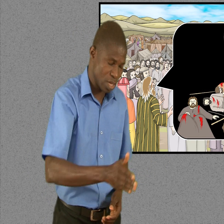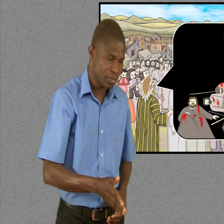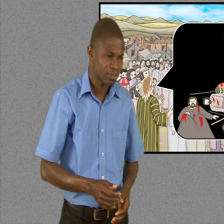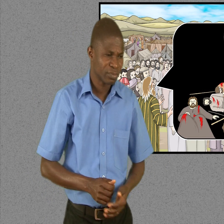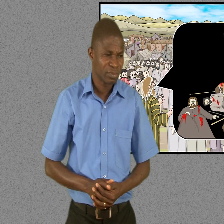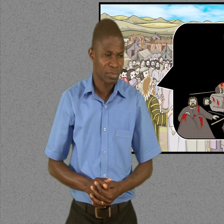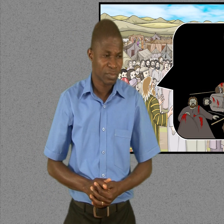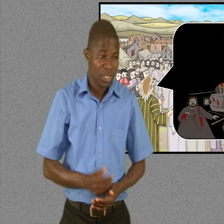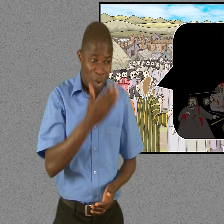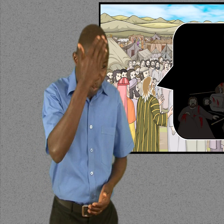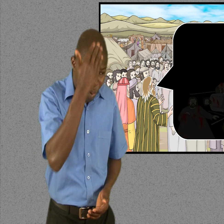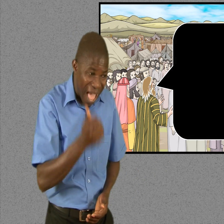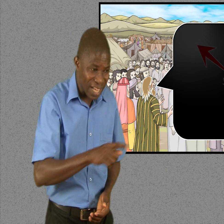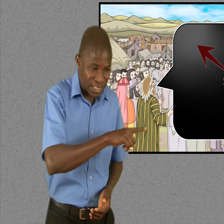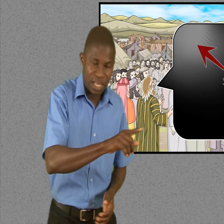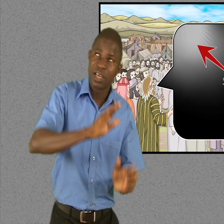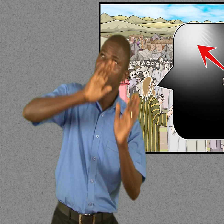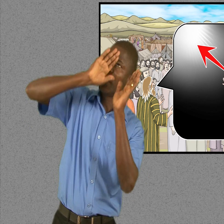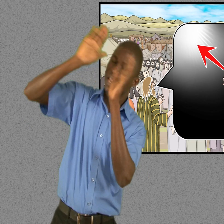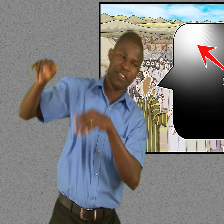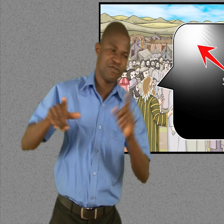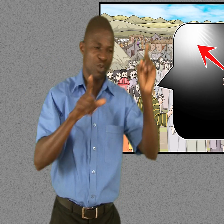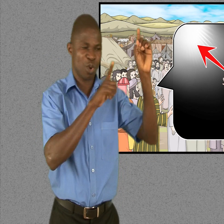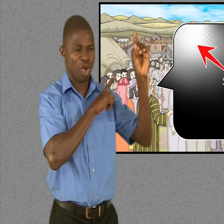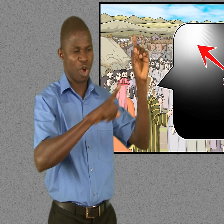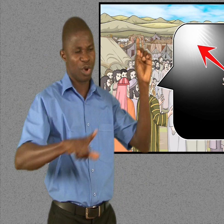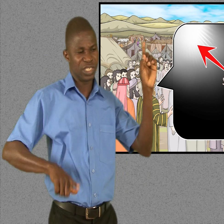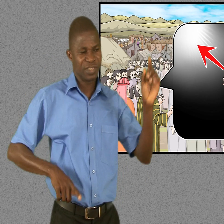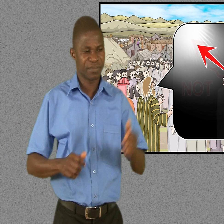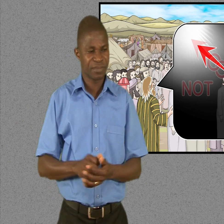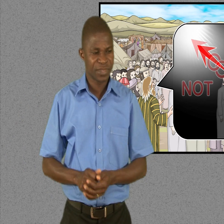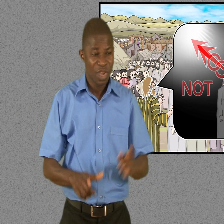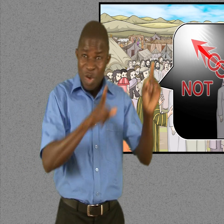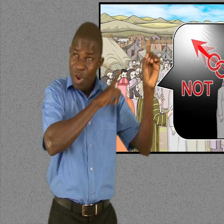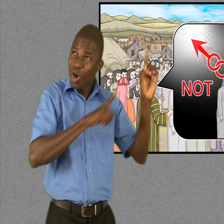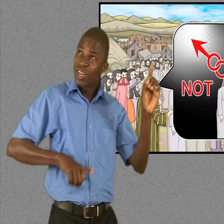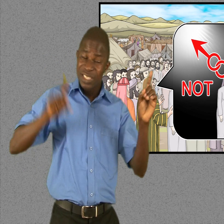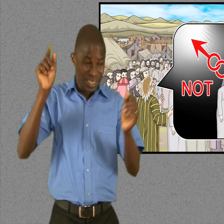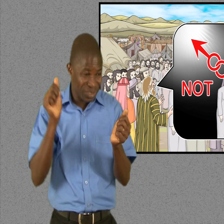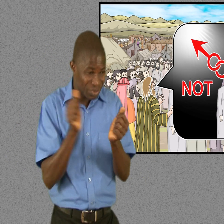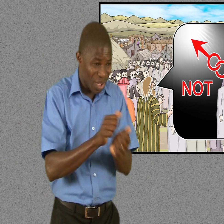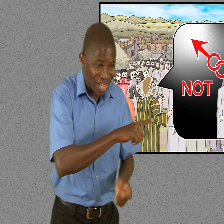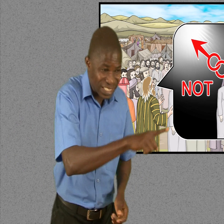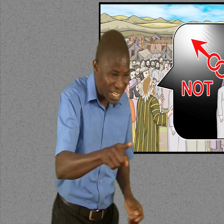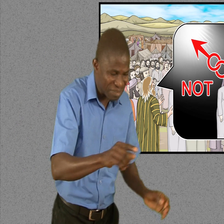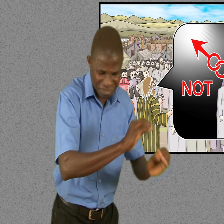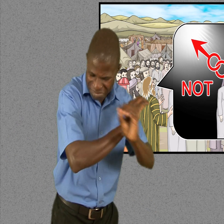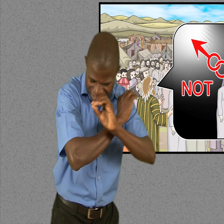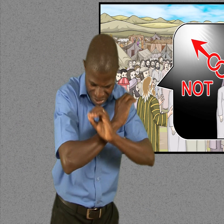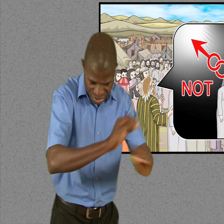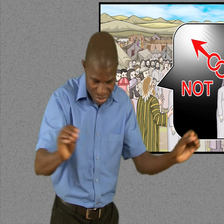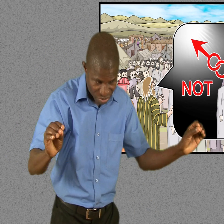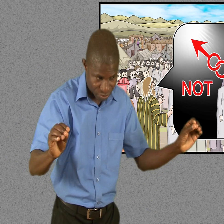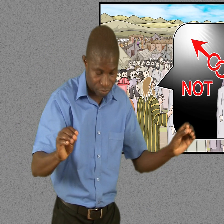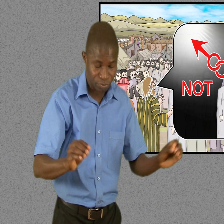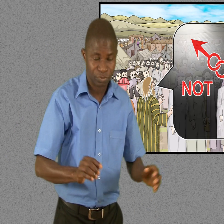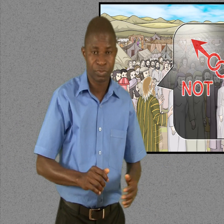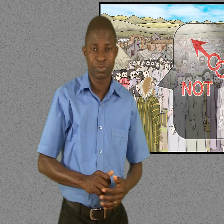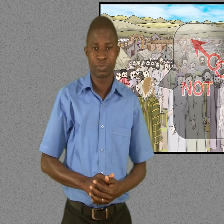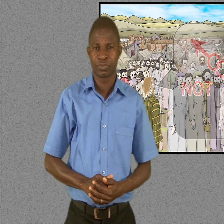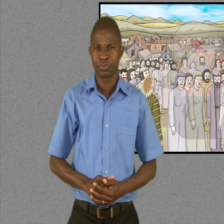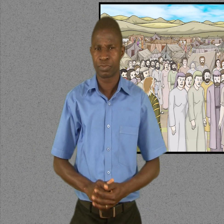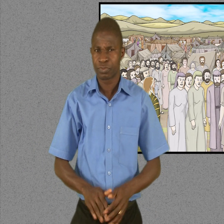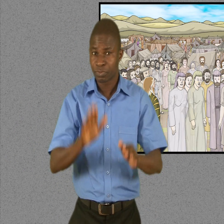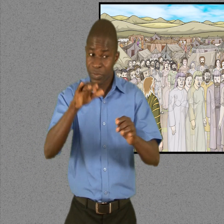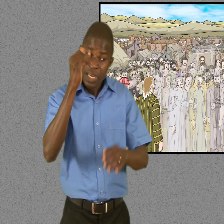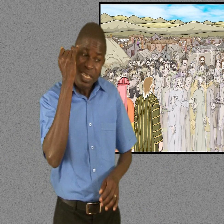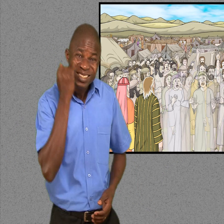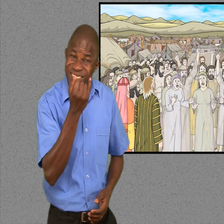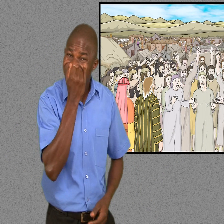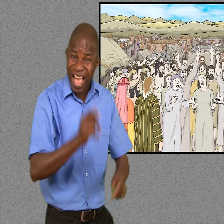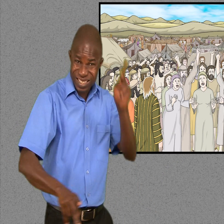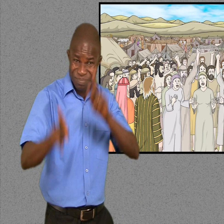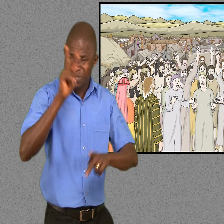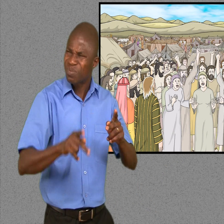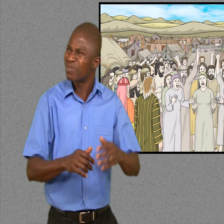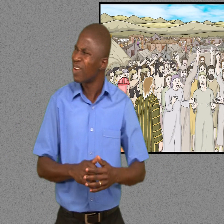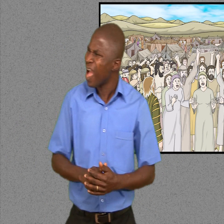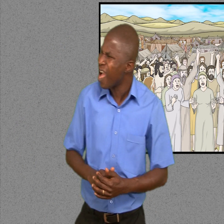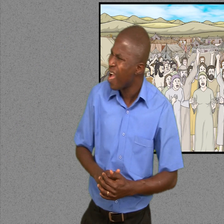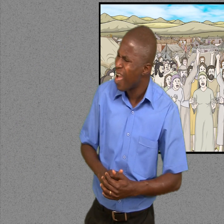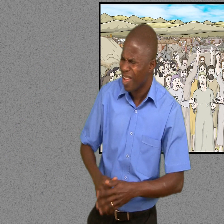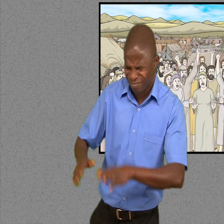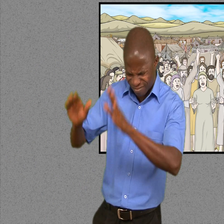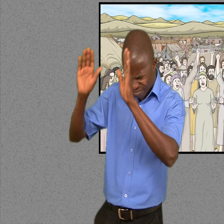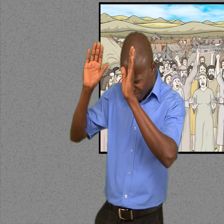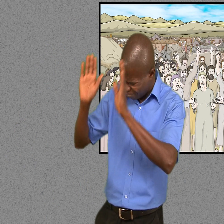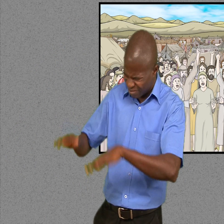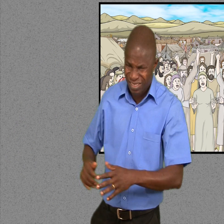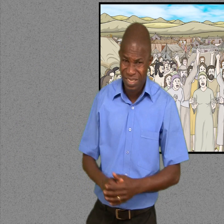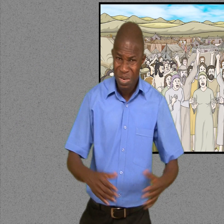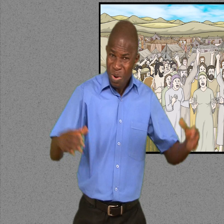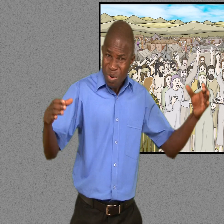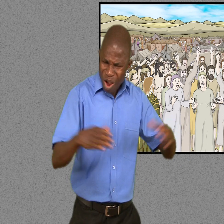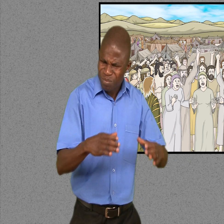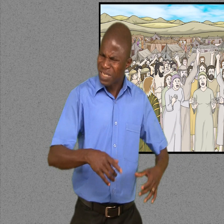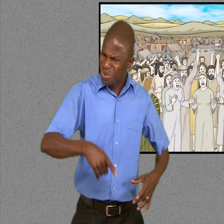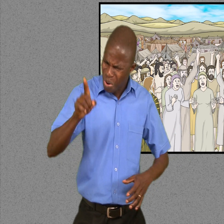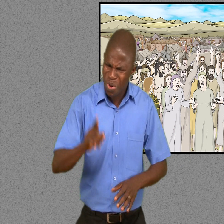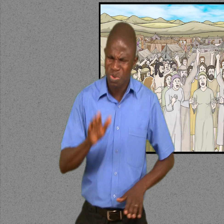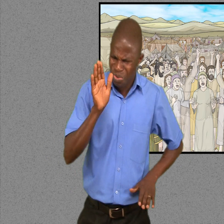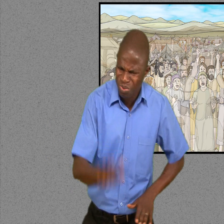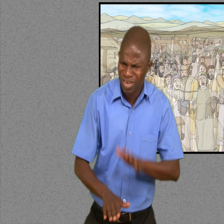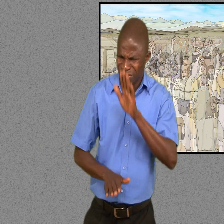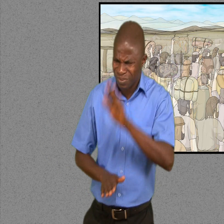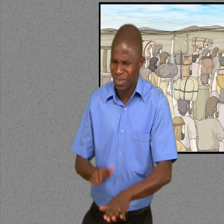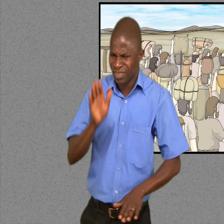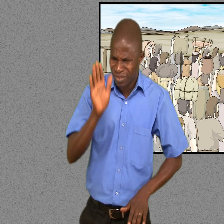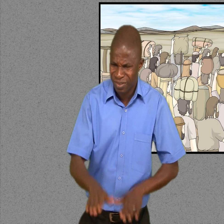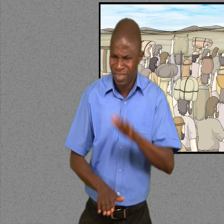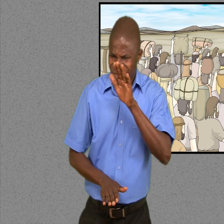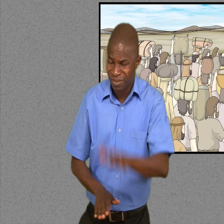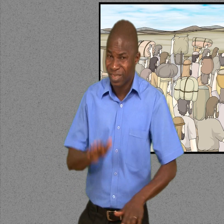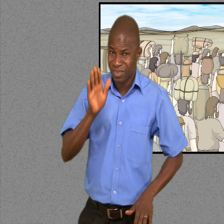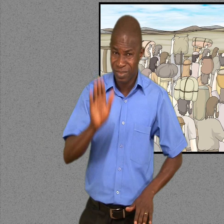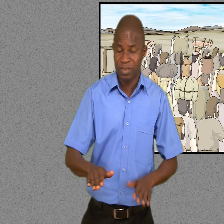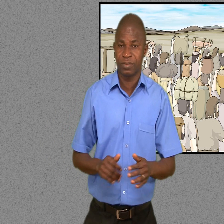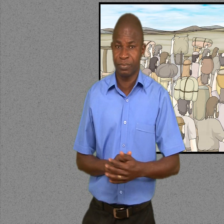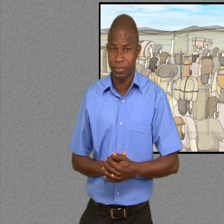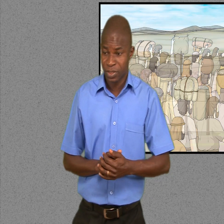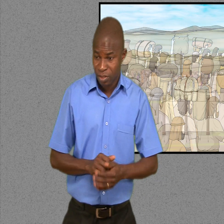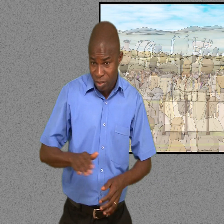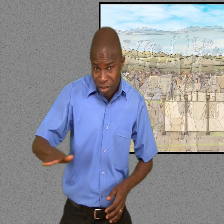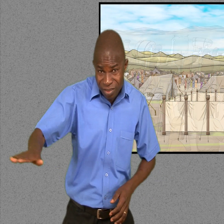Because you have turned away from the LORD, He will not be with you.”